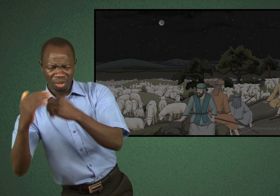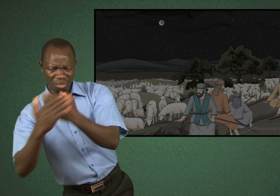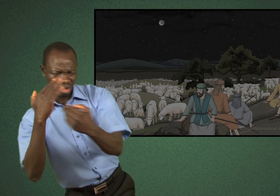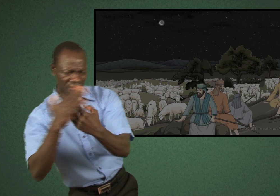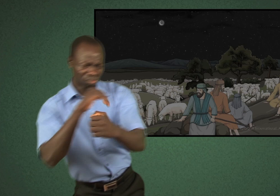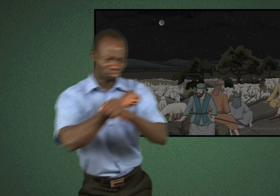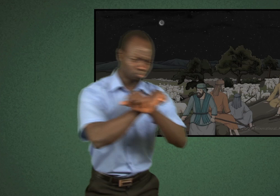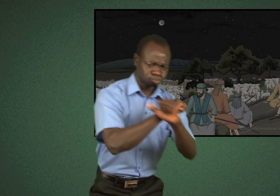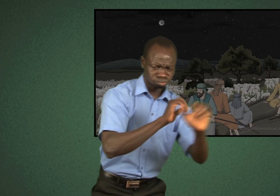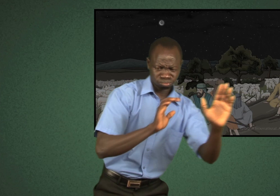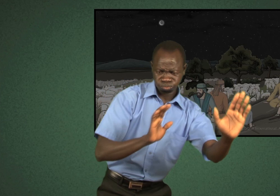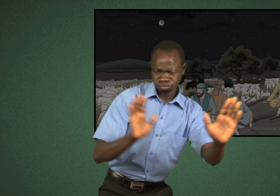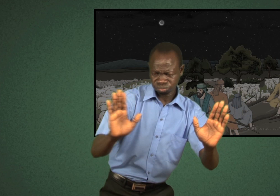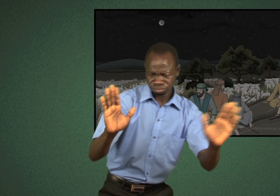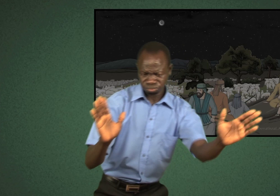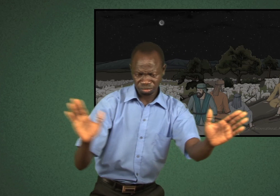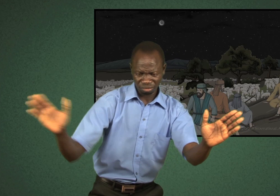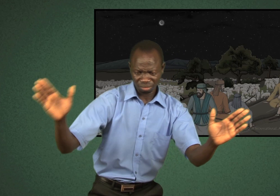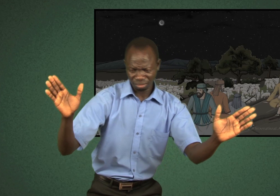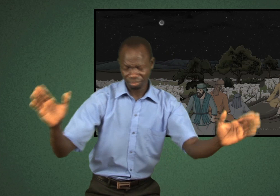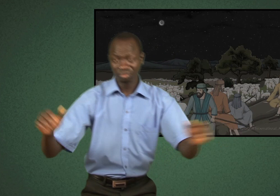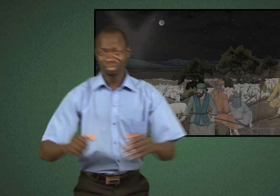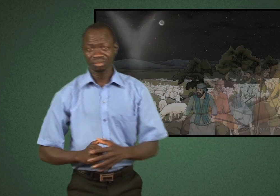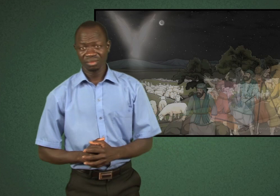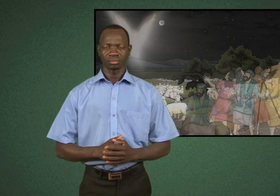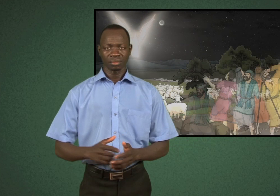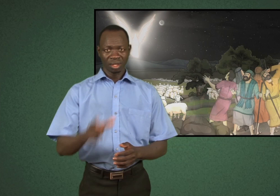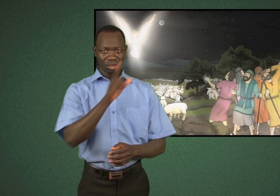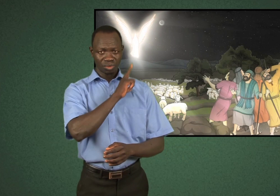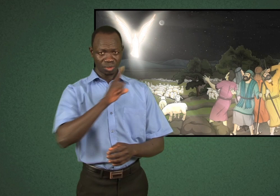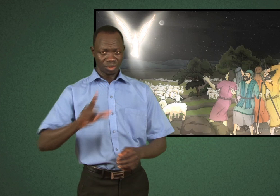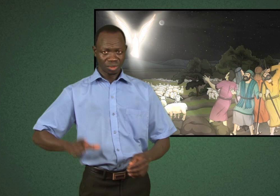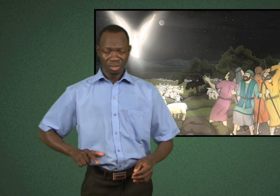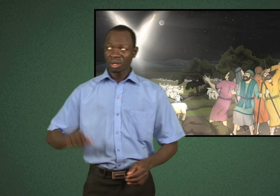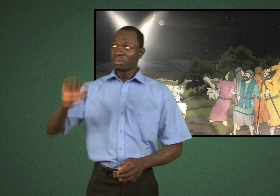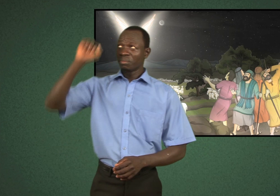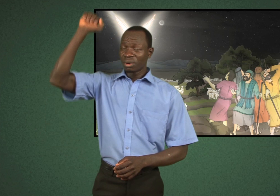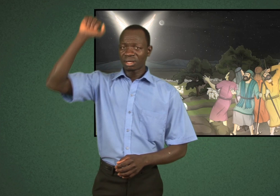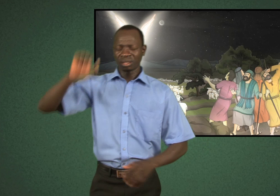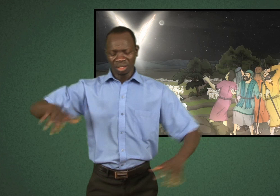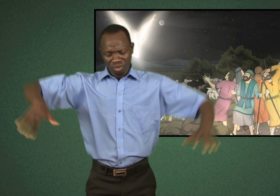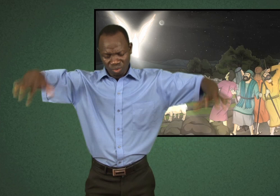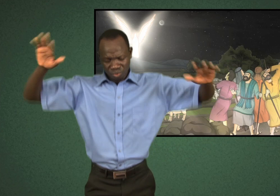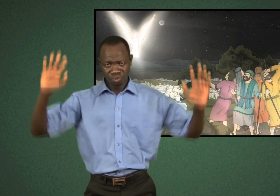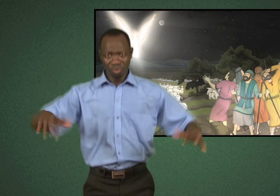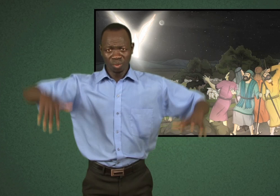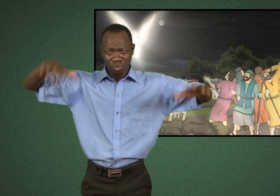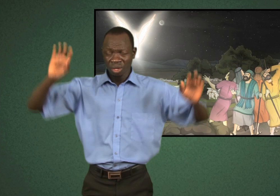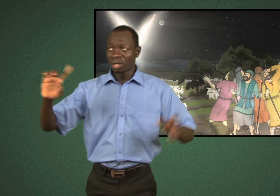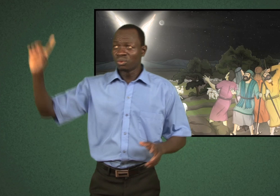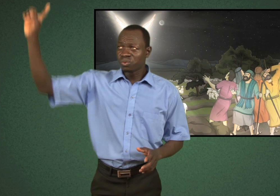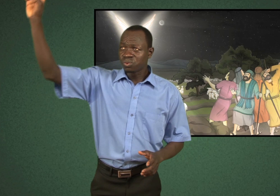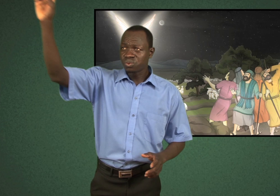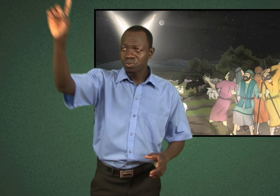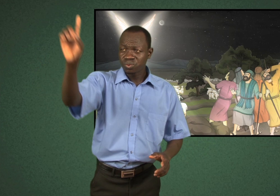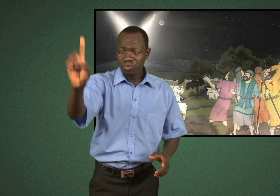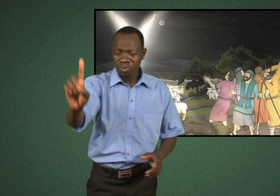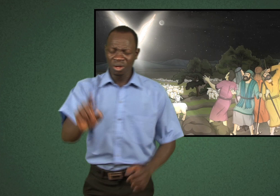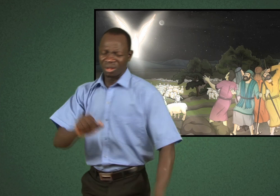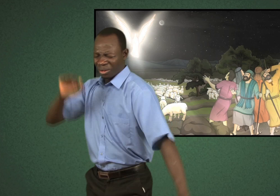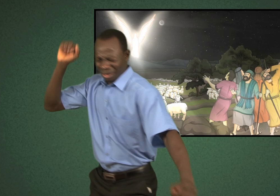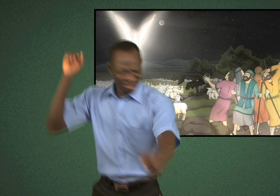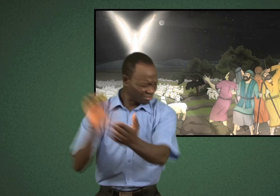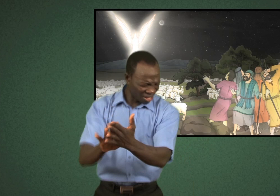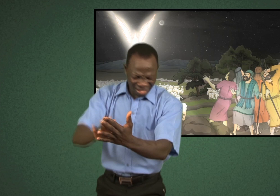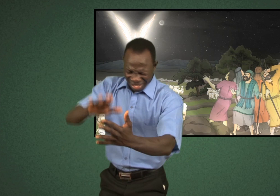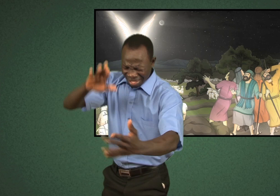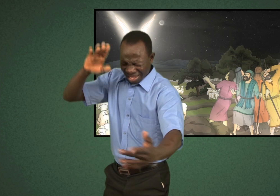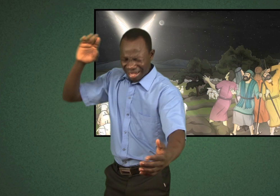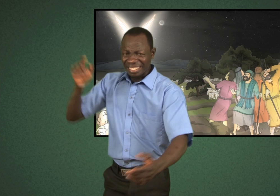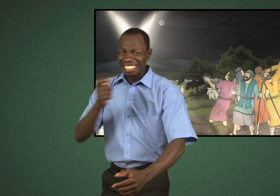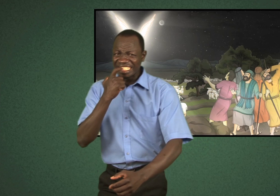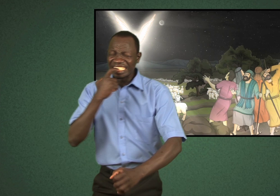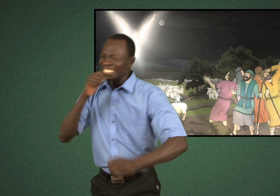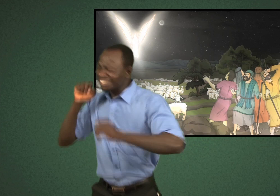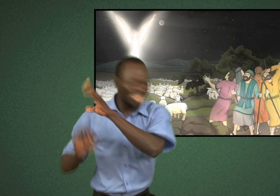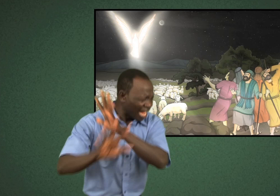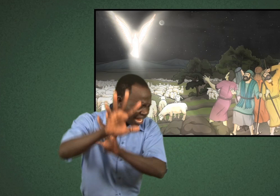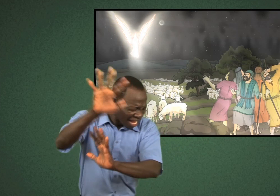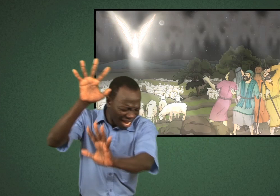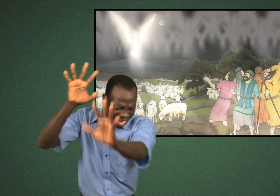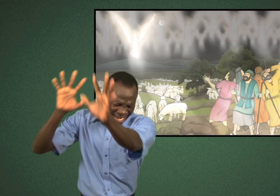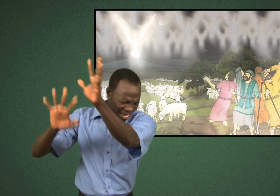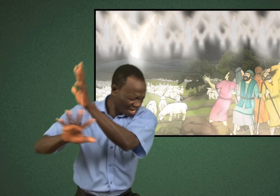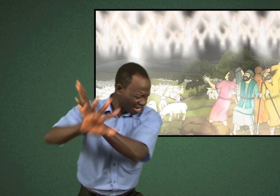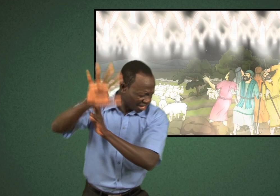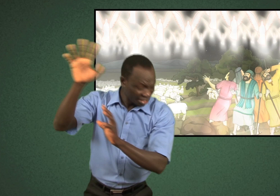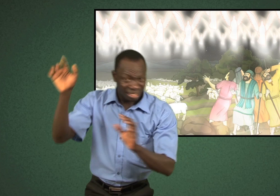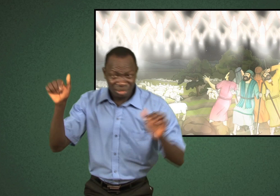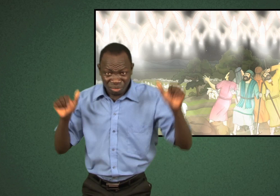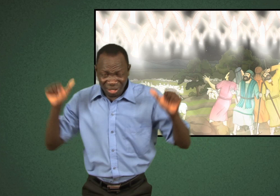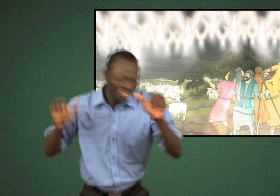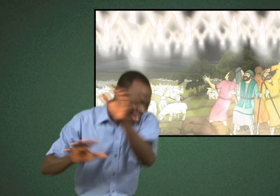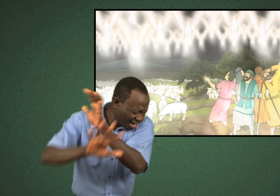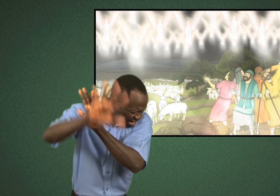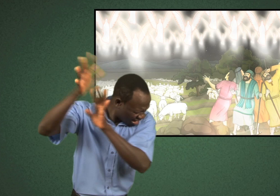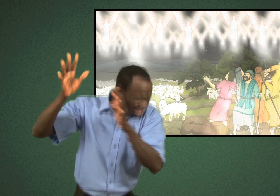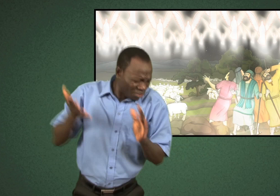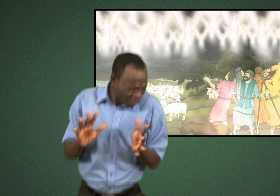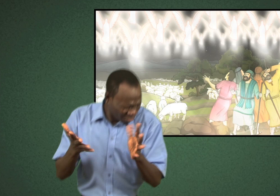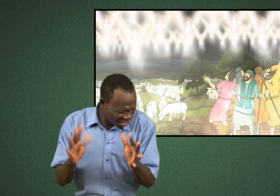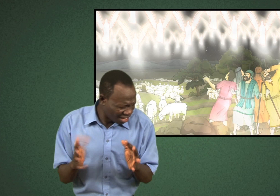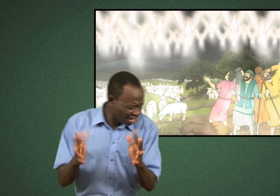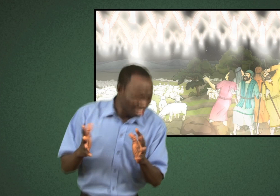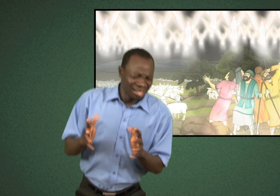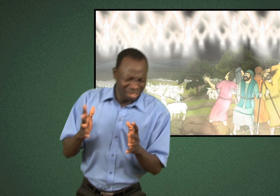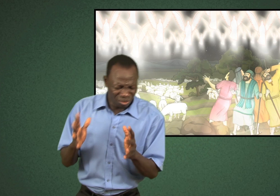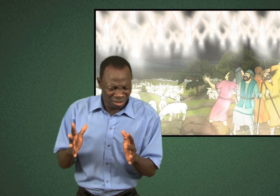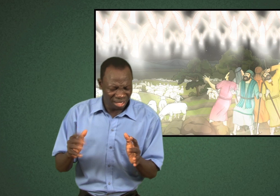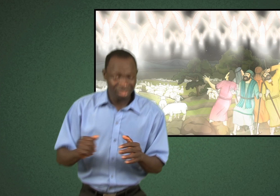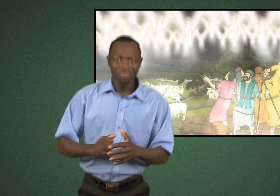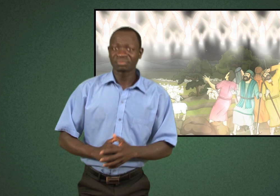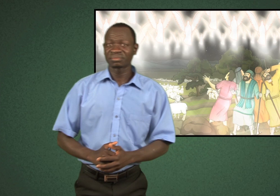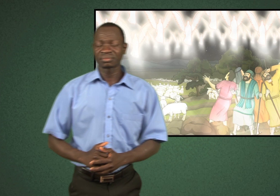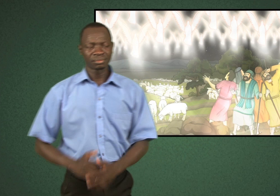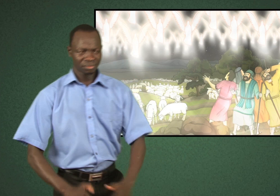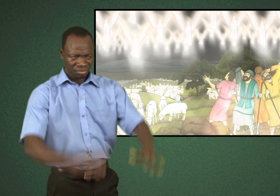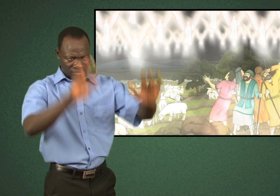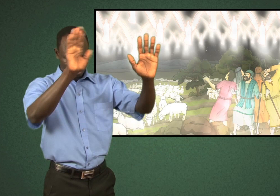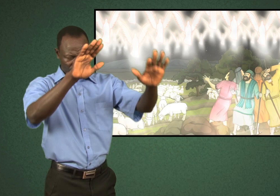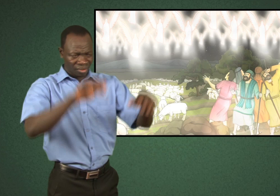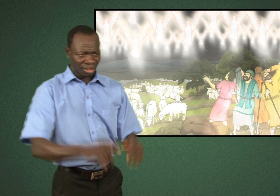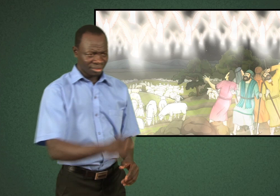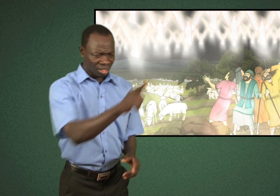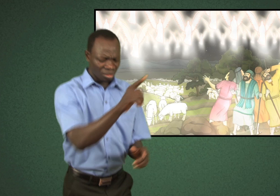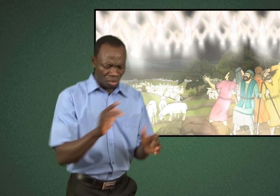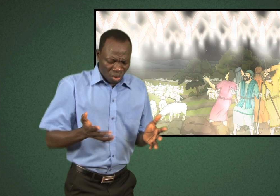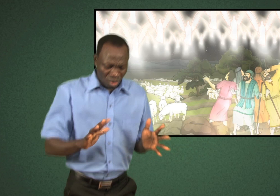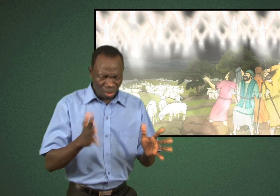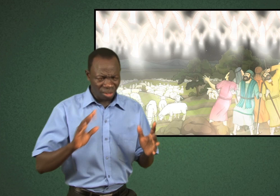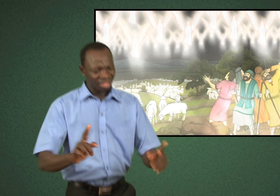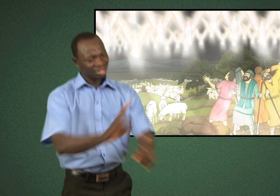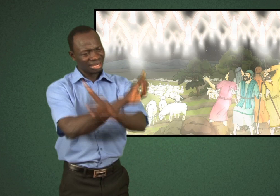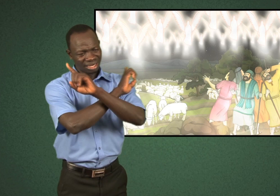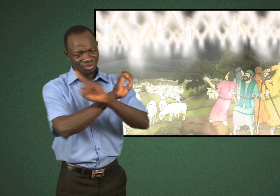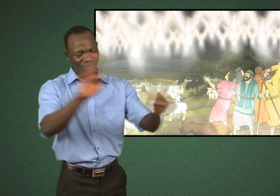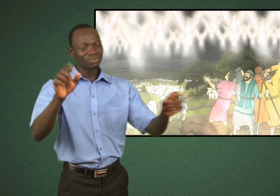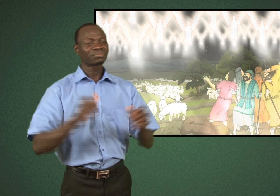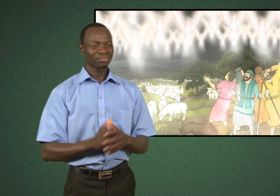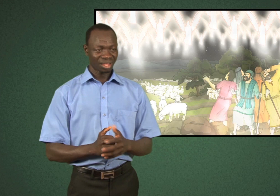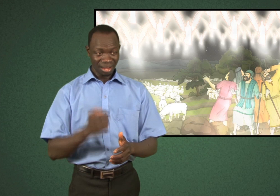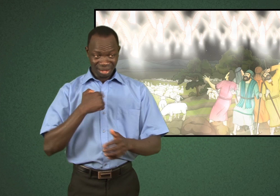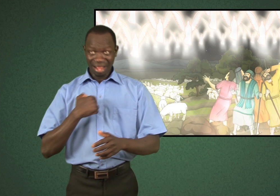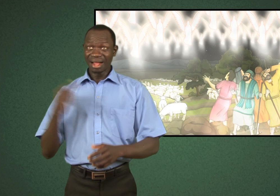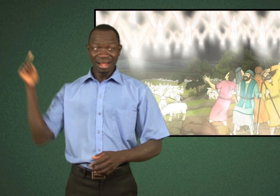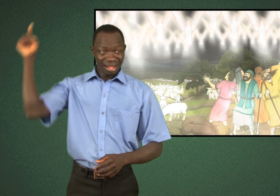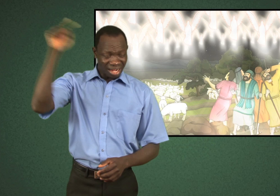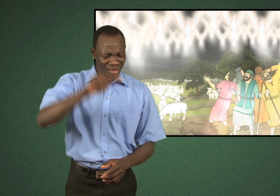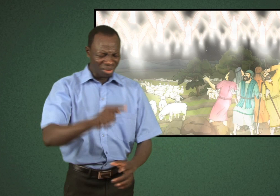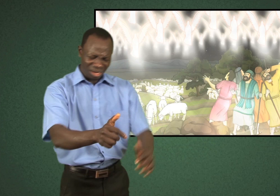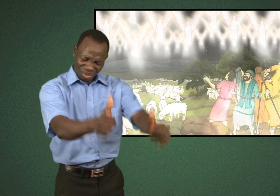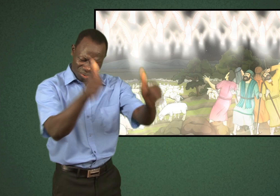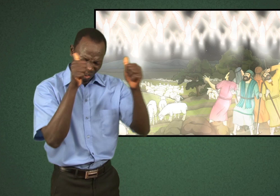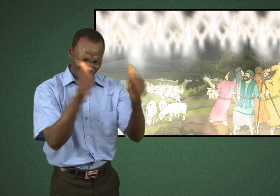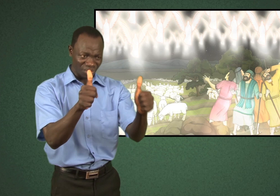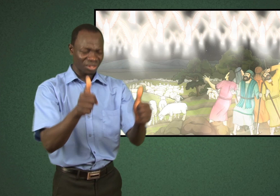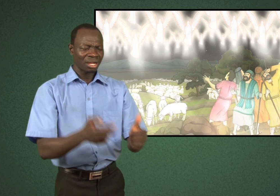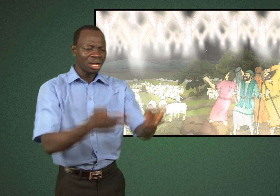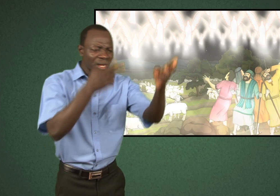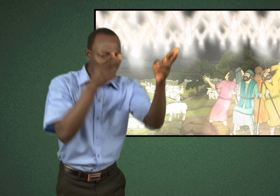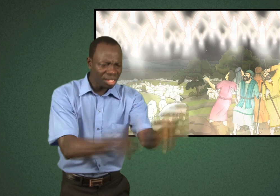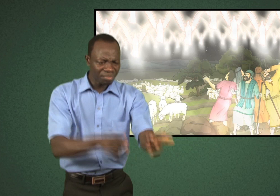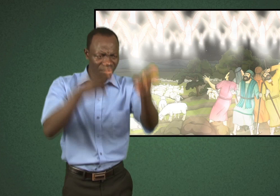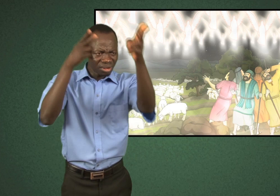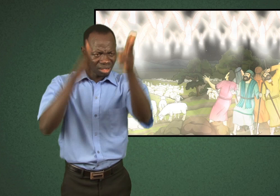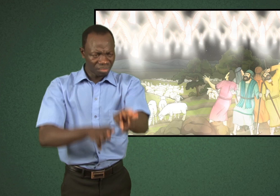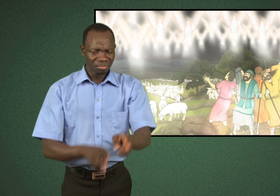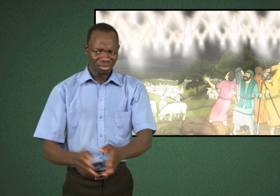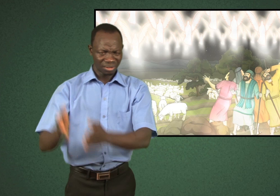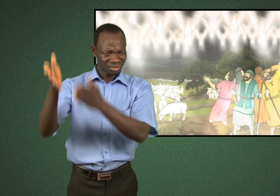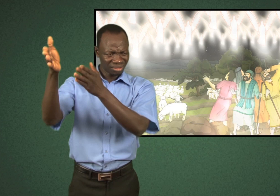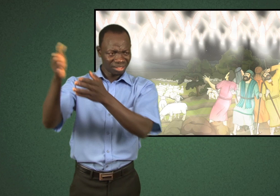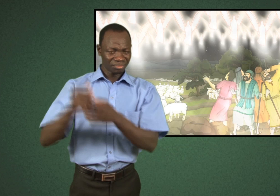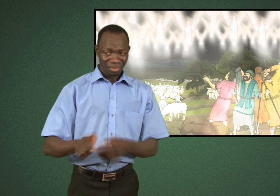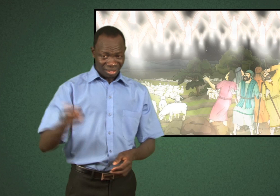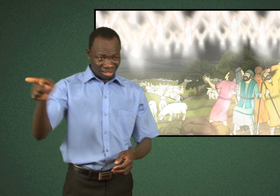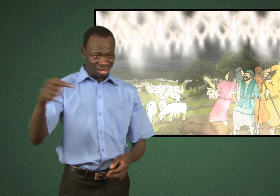Just then an angel of the Lord stood before them, and the glory of the Lord shone around them, and they were terrified.